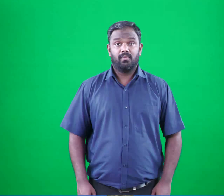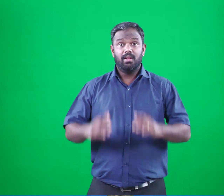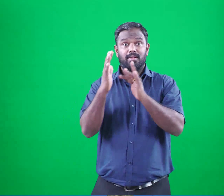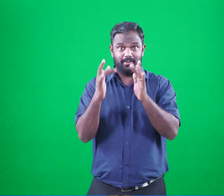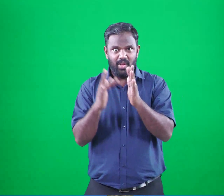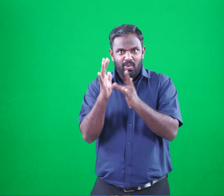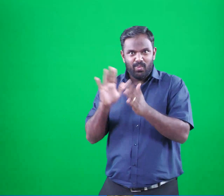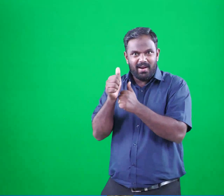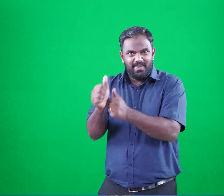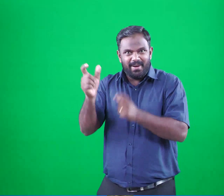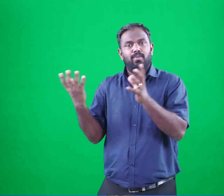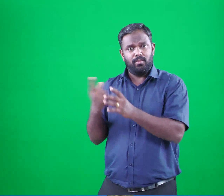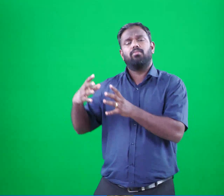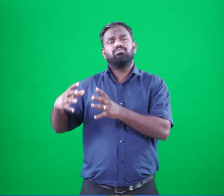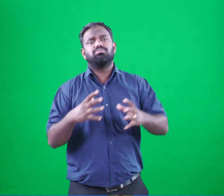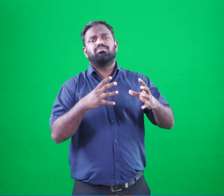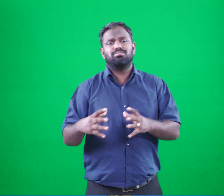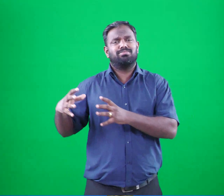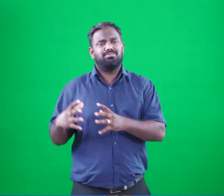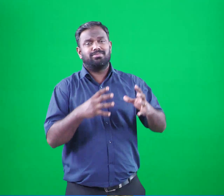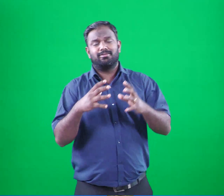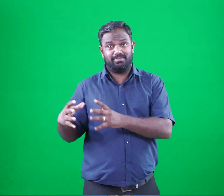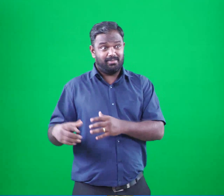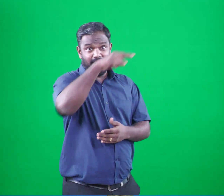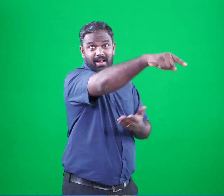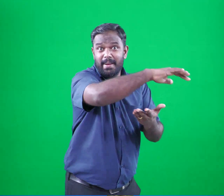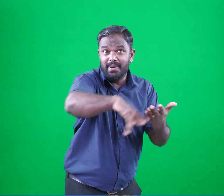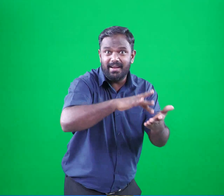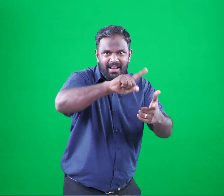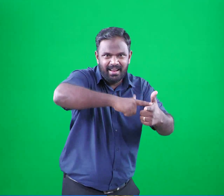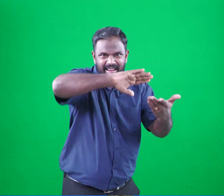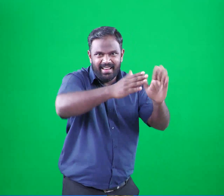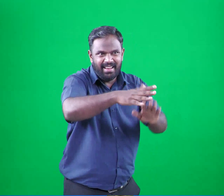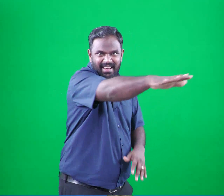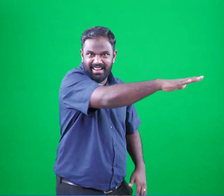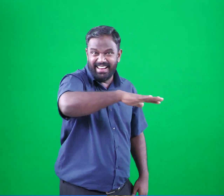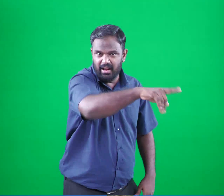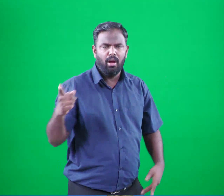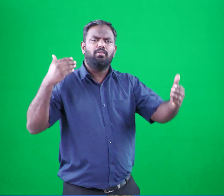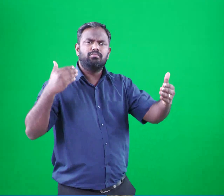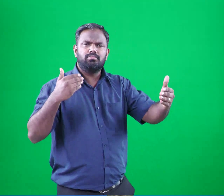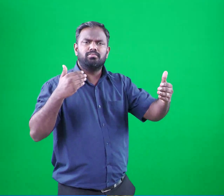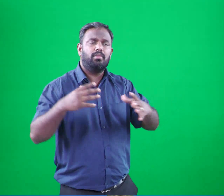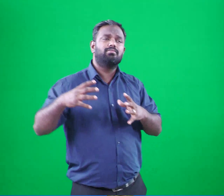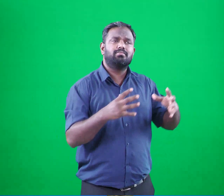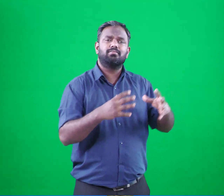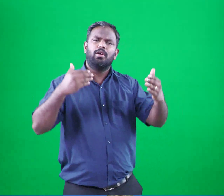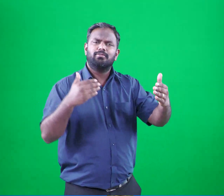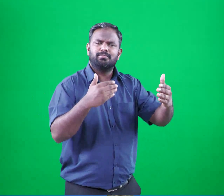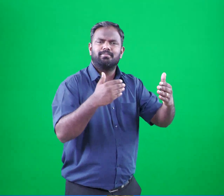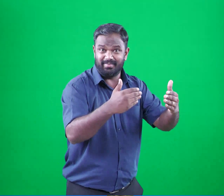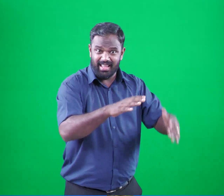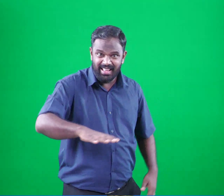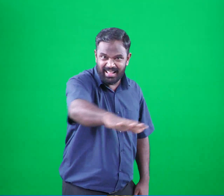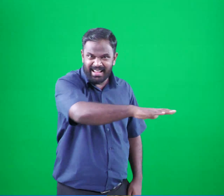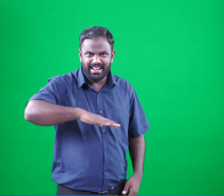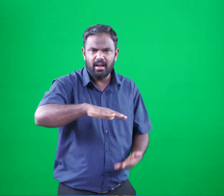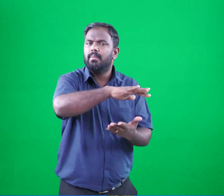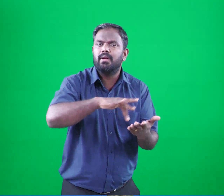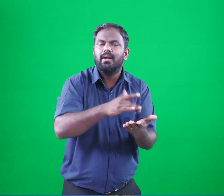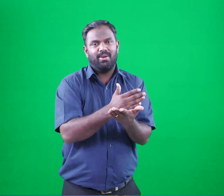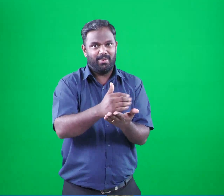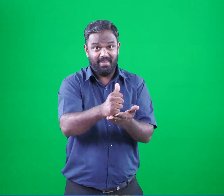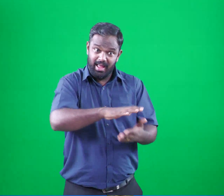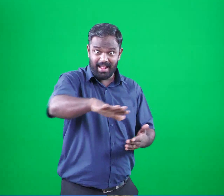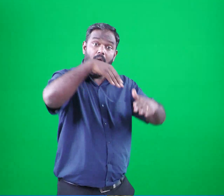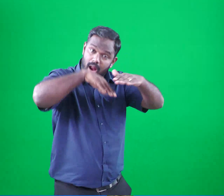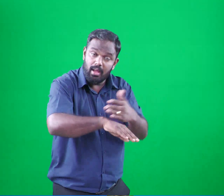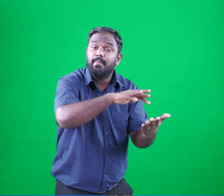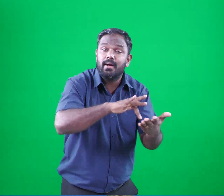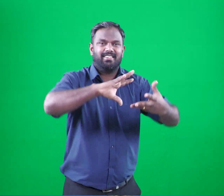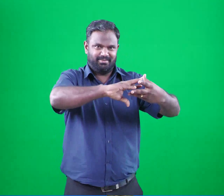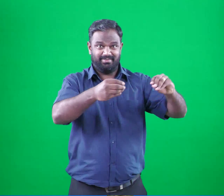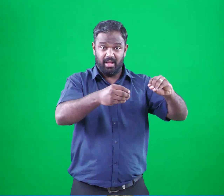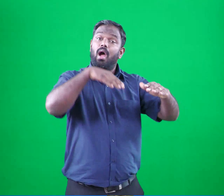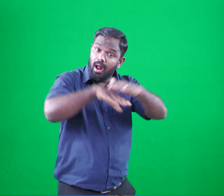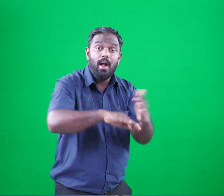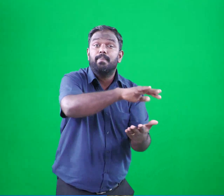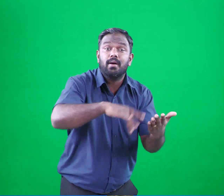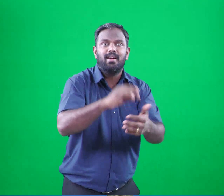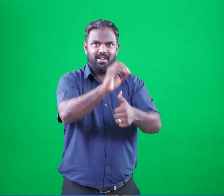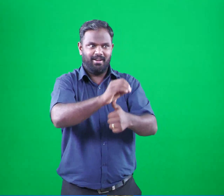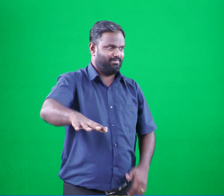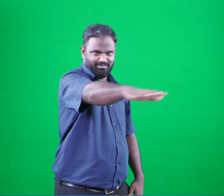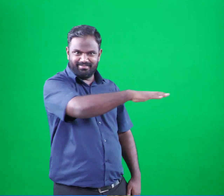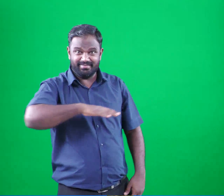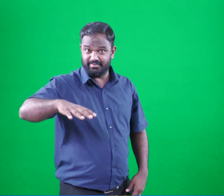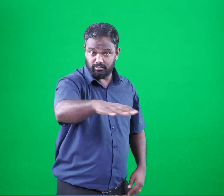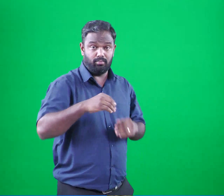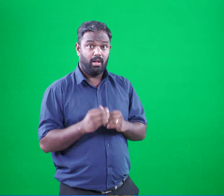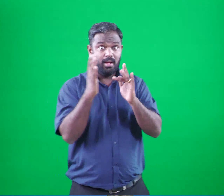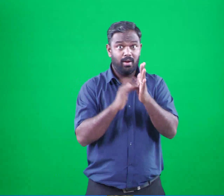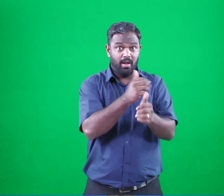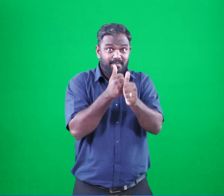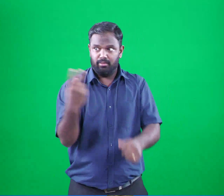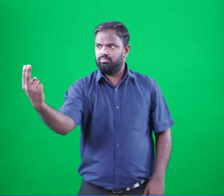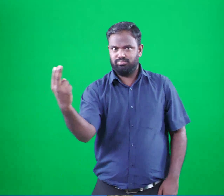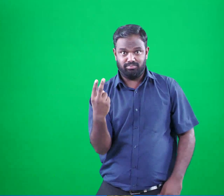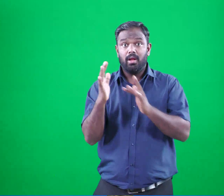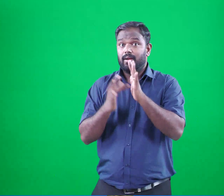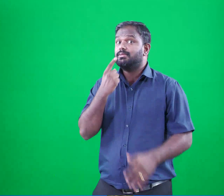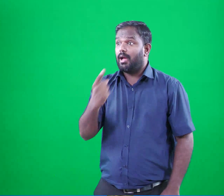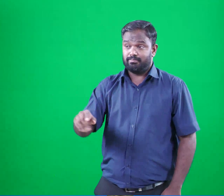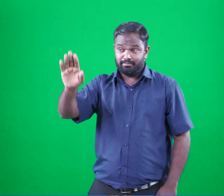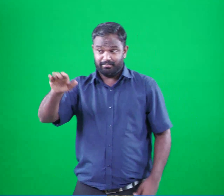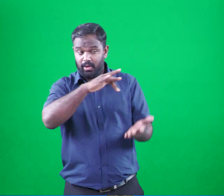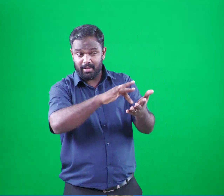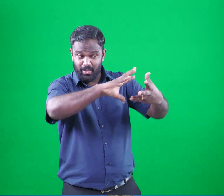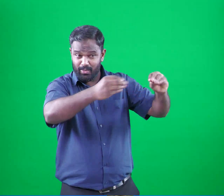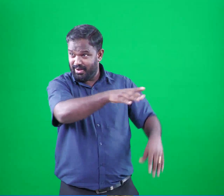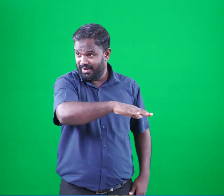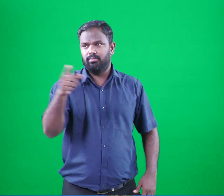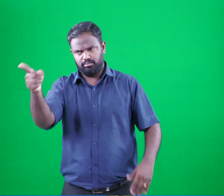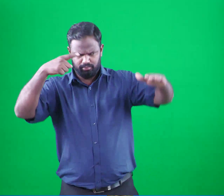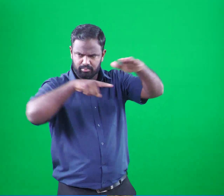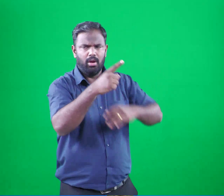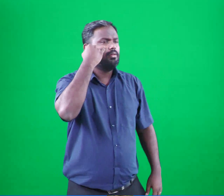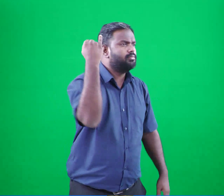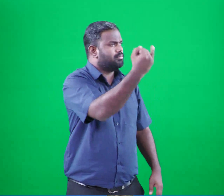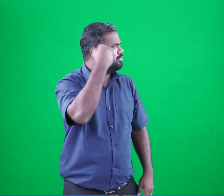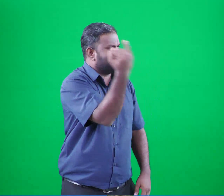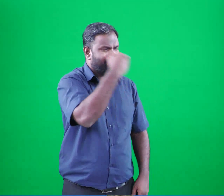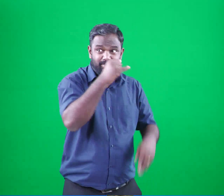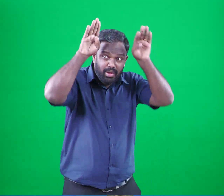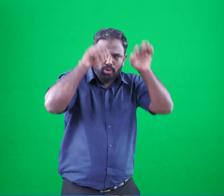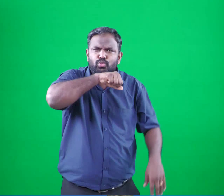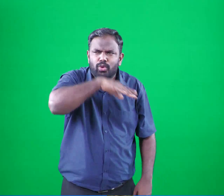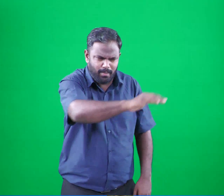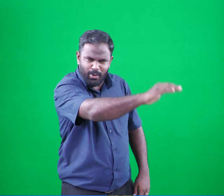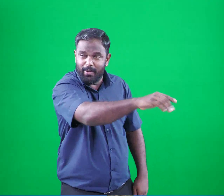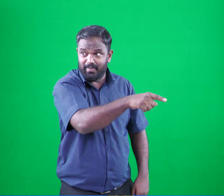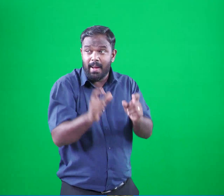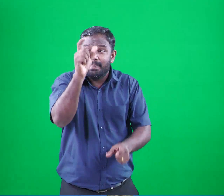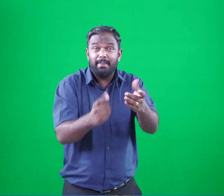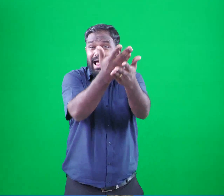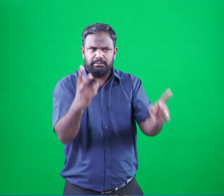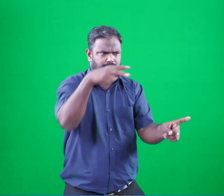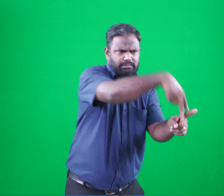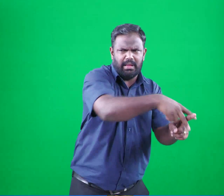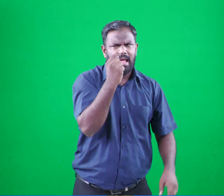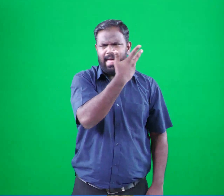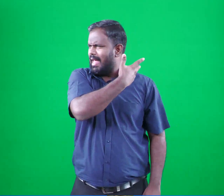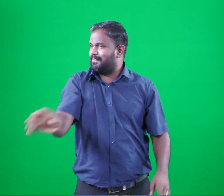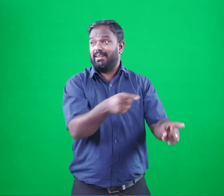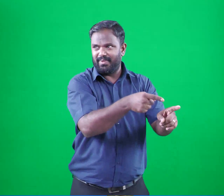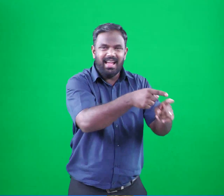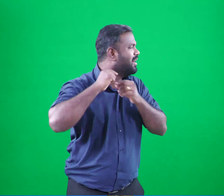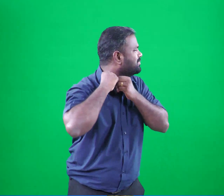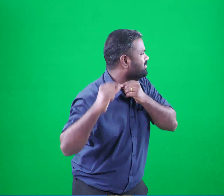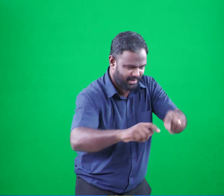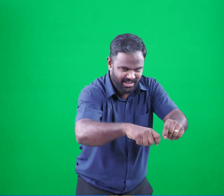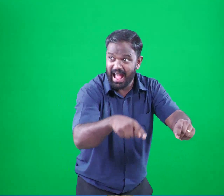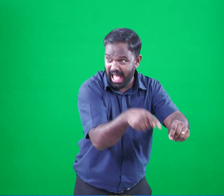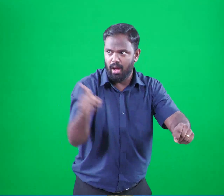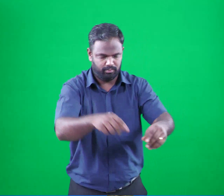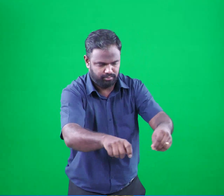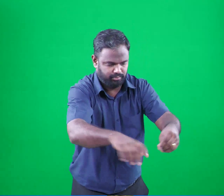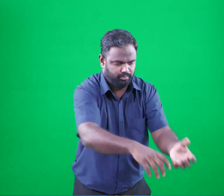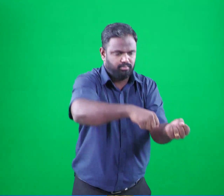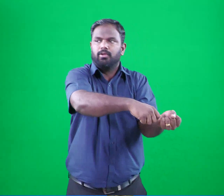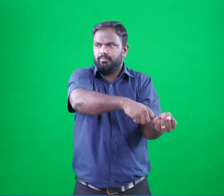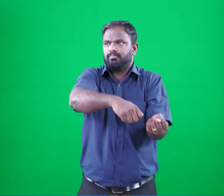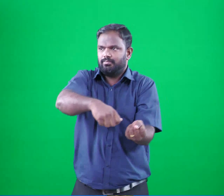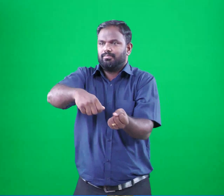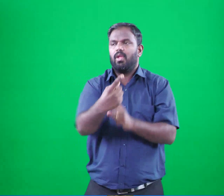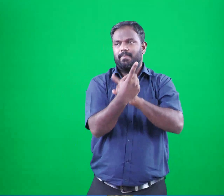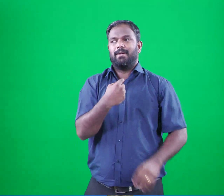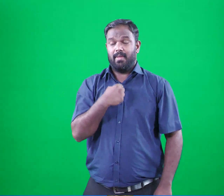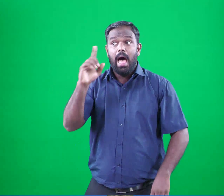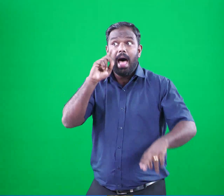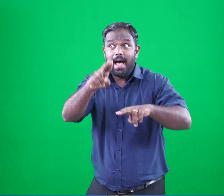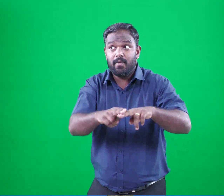As they approached Jerusalem and came to Bethphage and Bethany at the Mount of Olives, Jesus sent out two of His disciples and said to them, "Go into the village ahead of you, and as soon as you enter it, you will find a colt tied there, on which no one has ever sat.